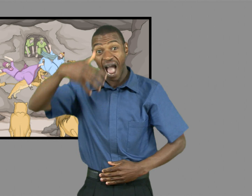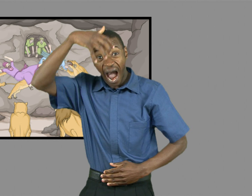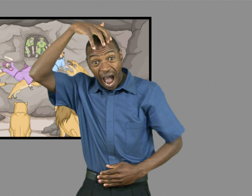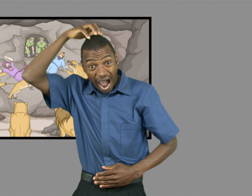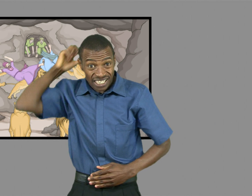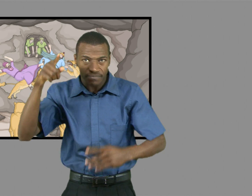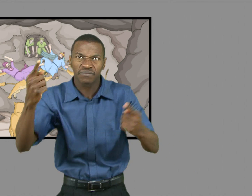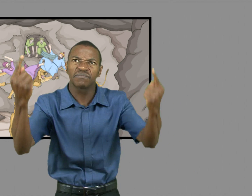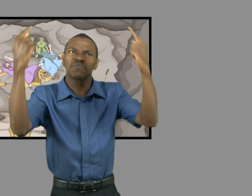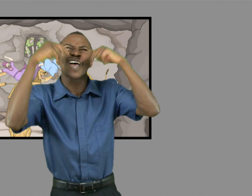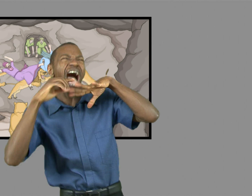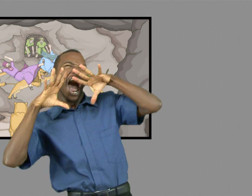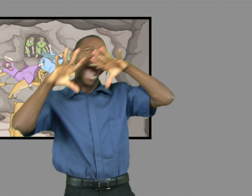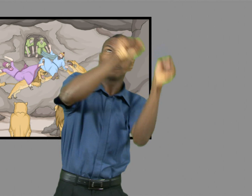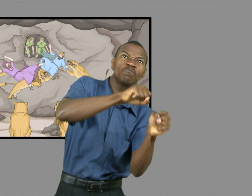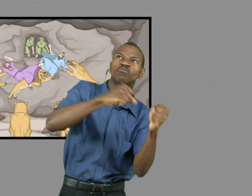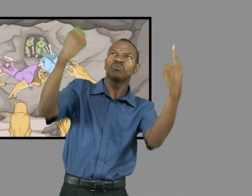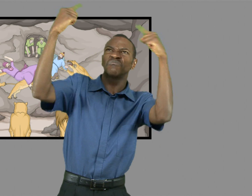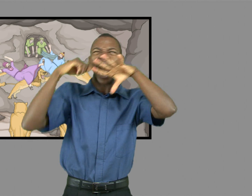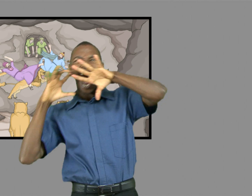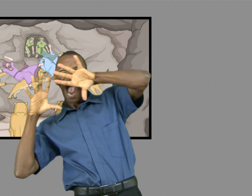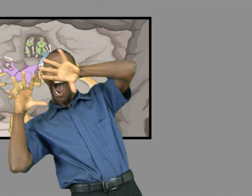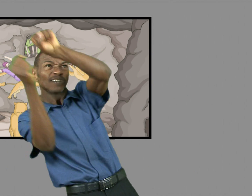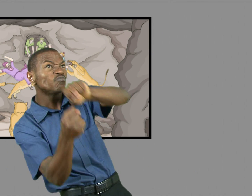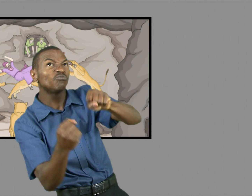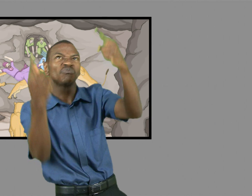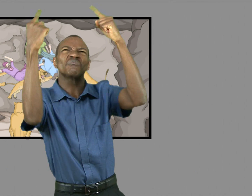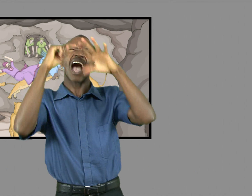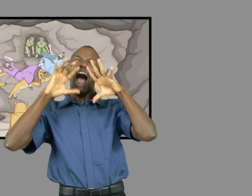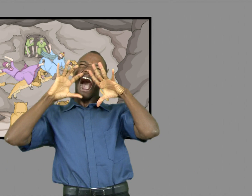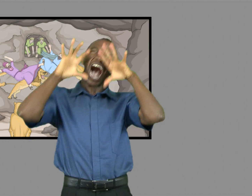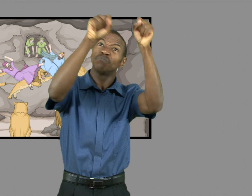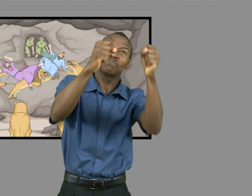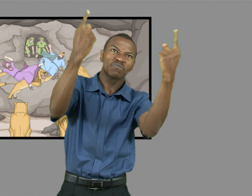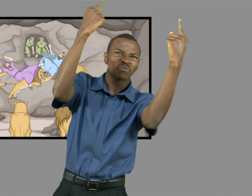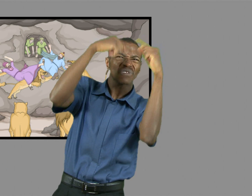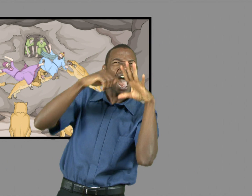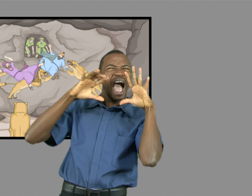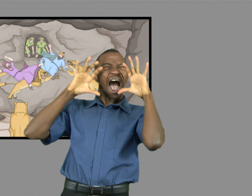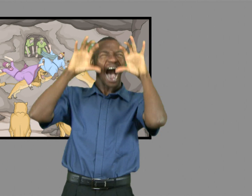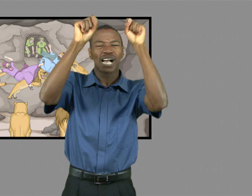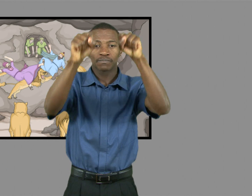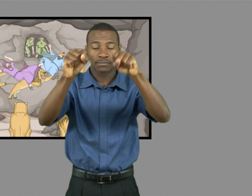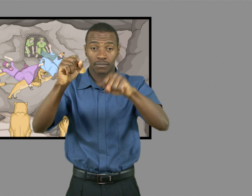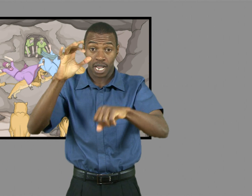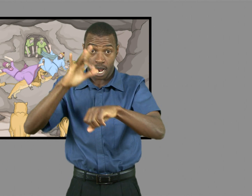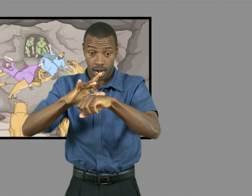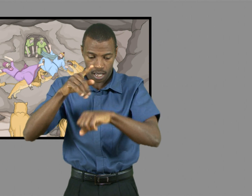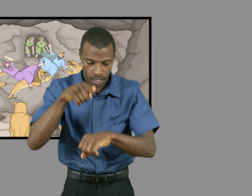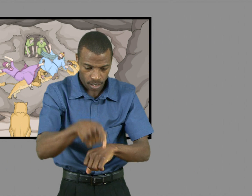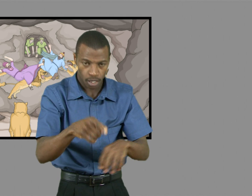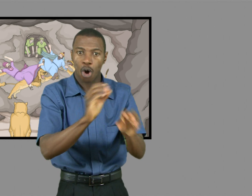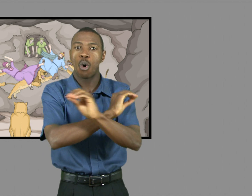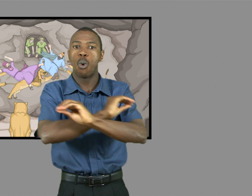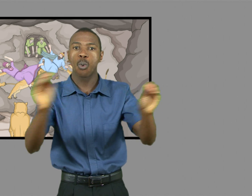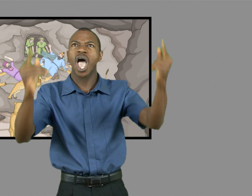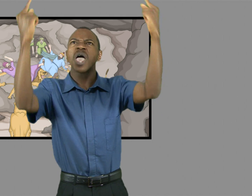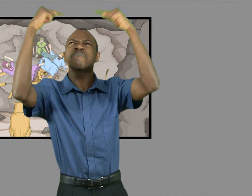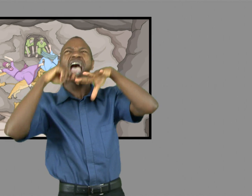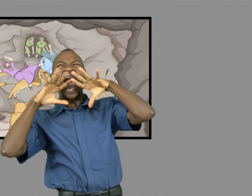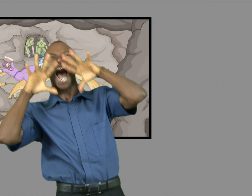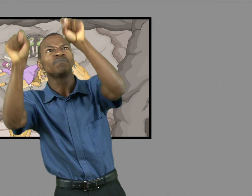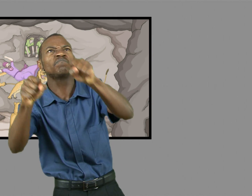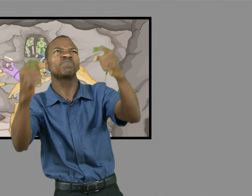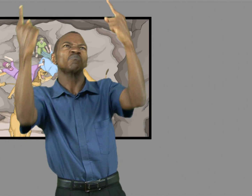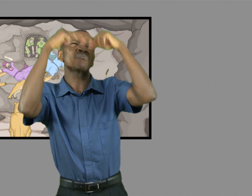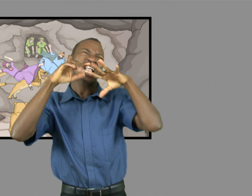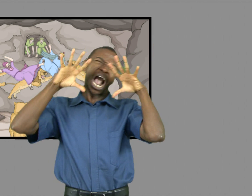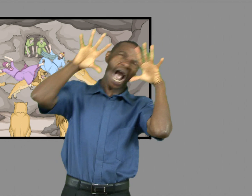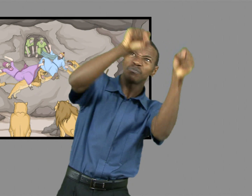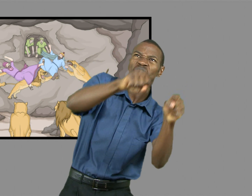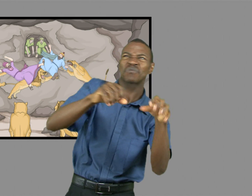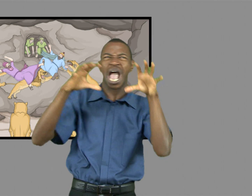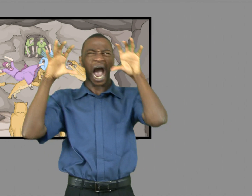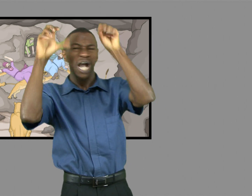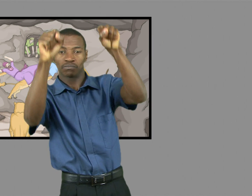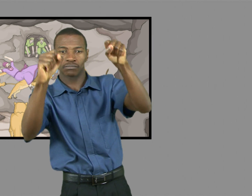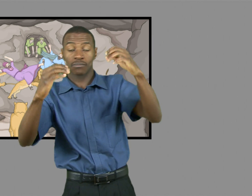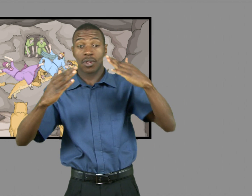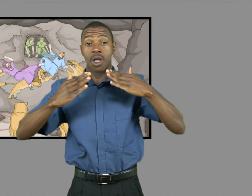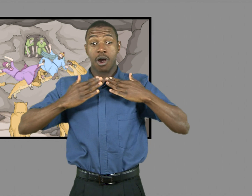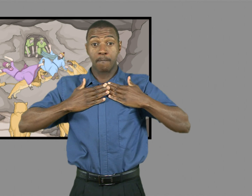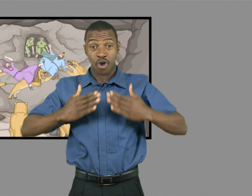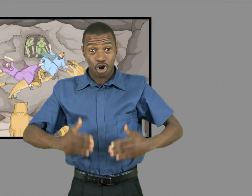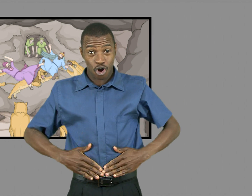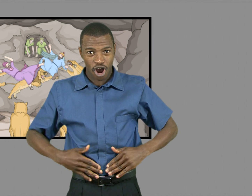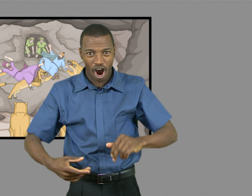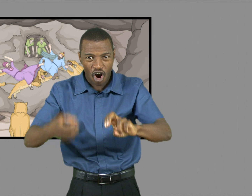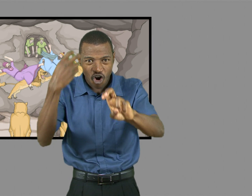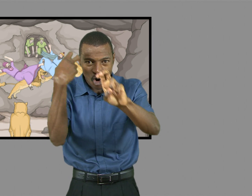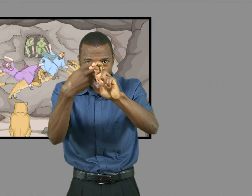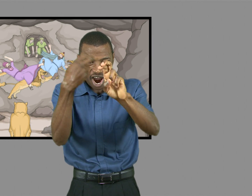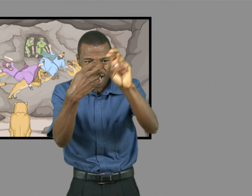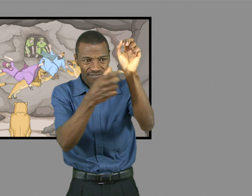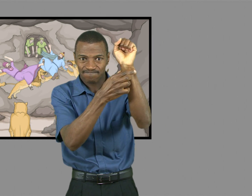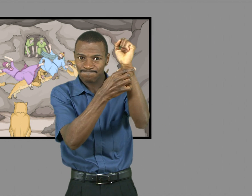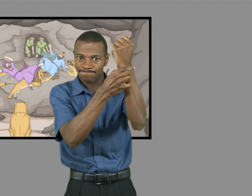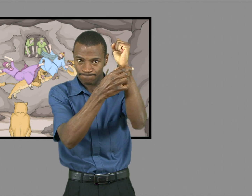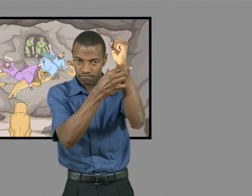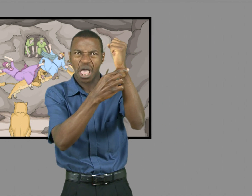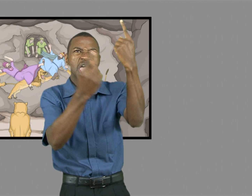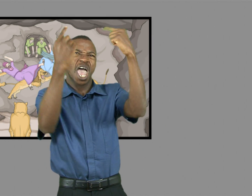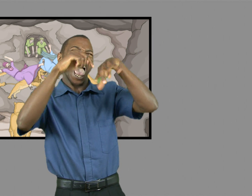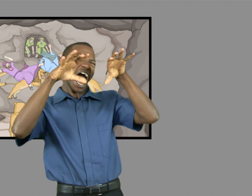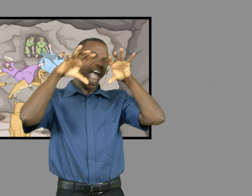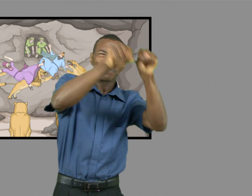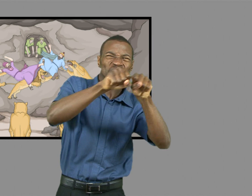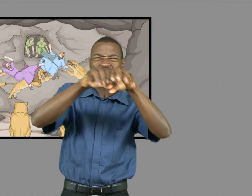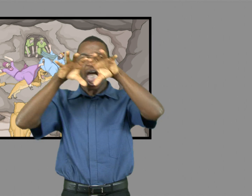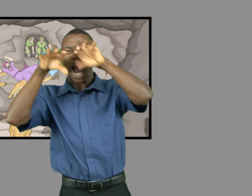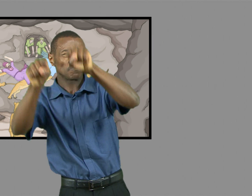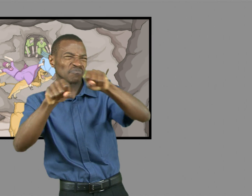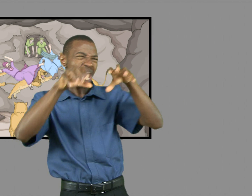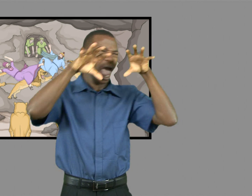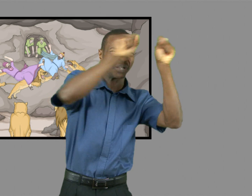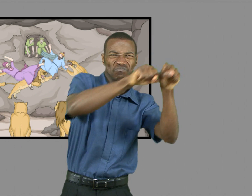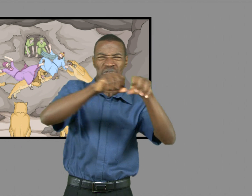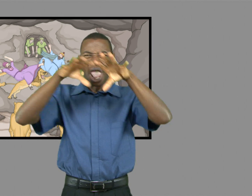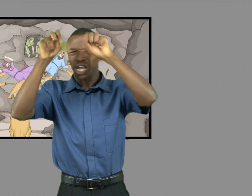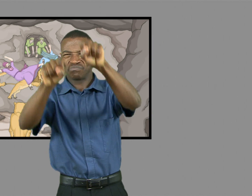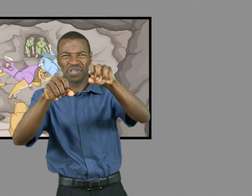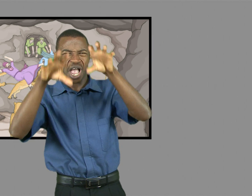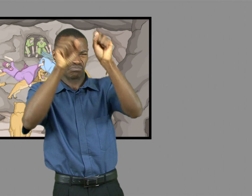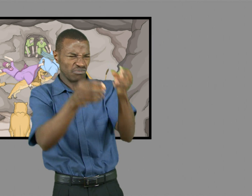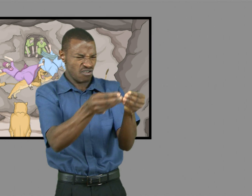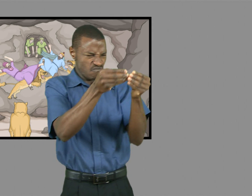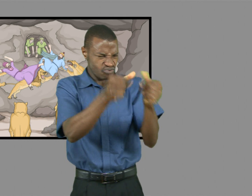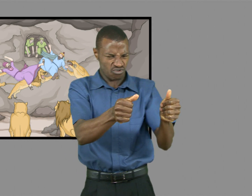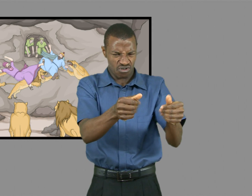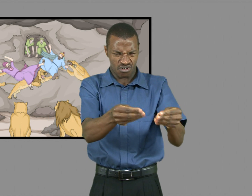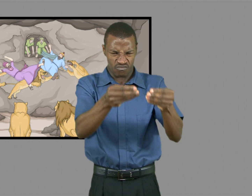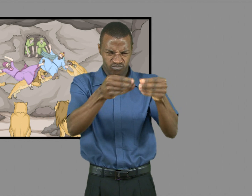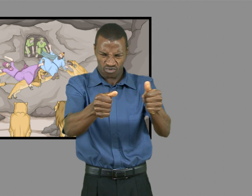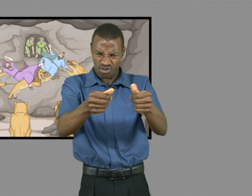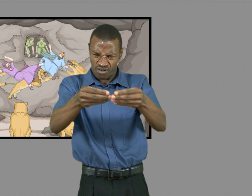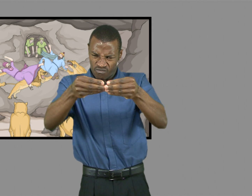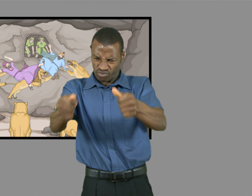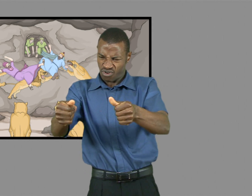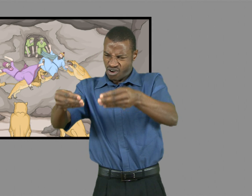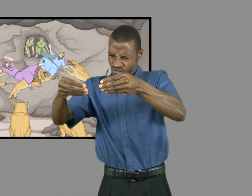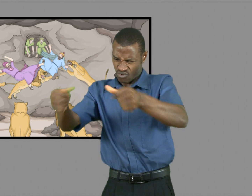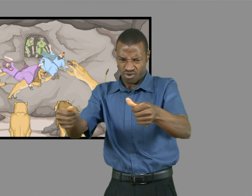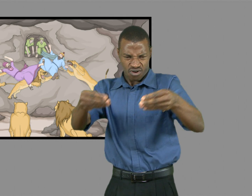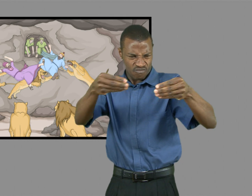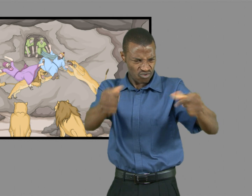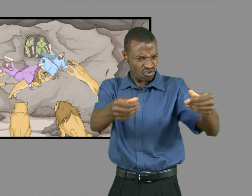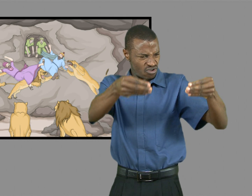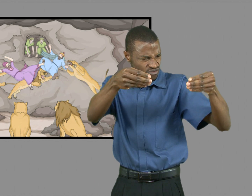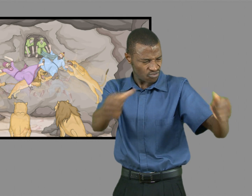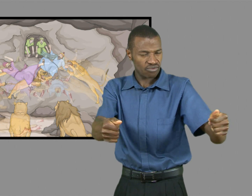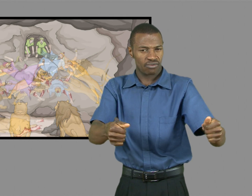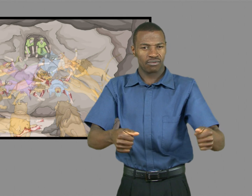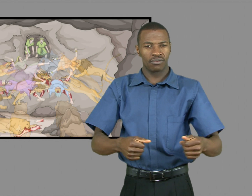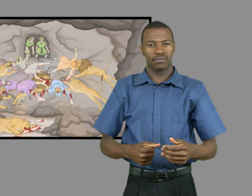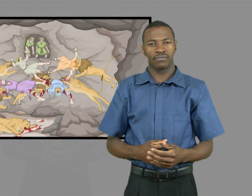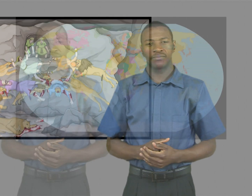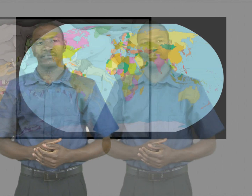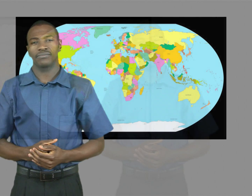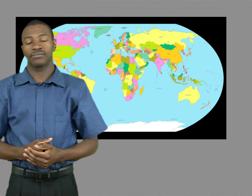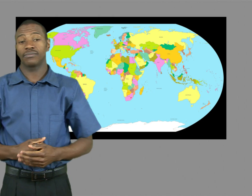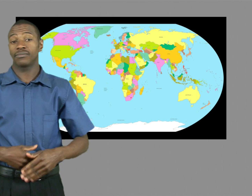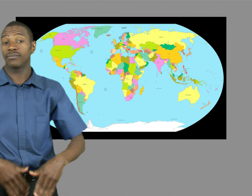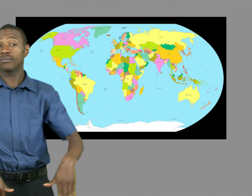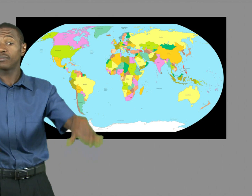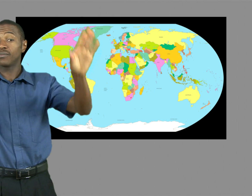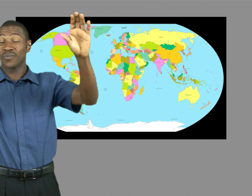And before they had reached the bottom of the den, the lions overpowered them and crushed all their bones.